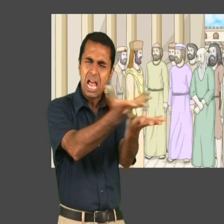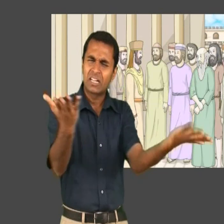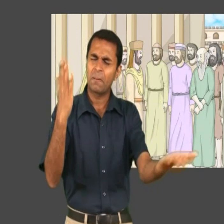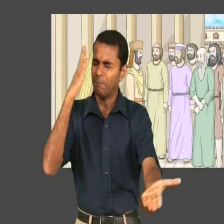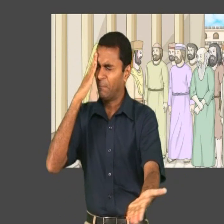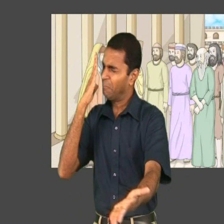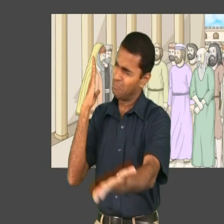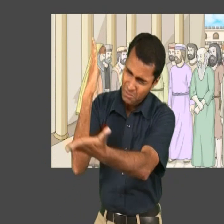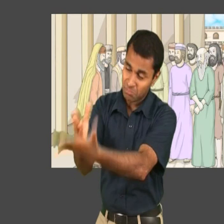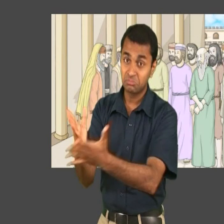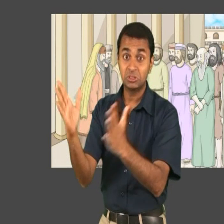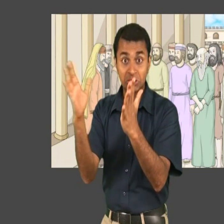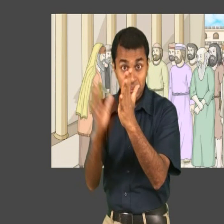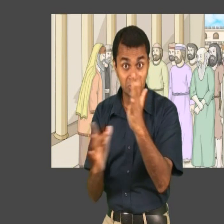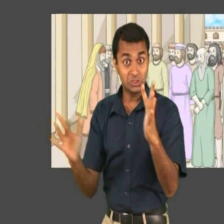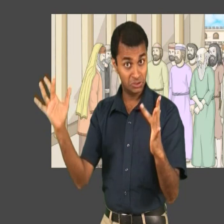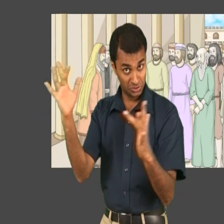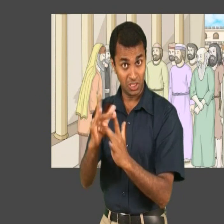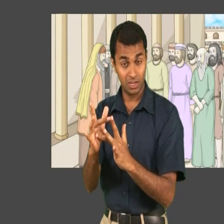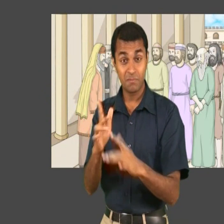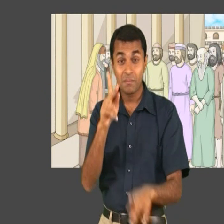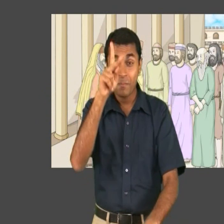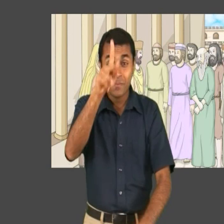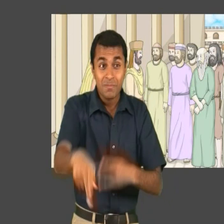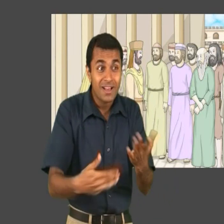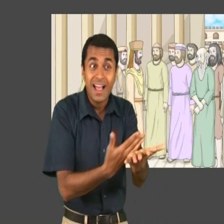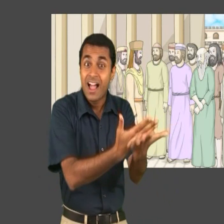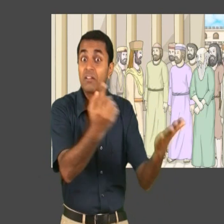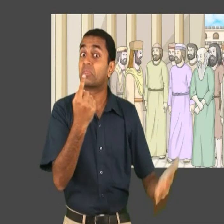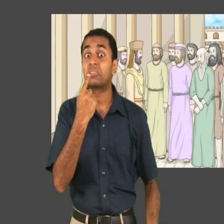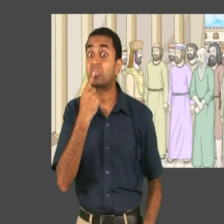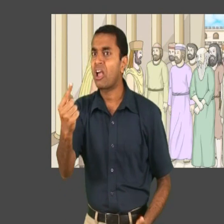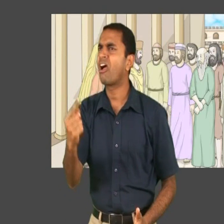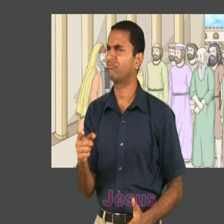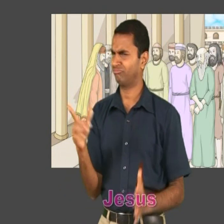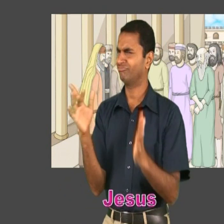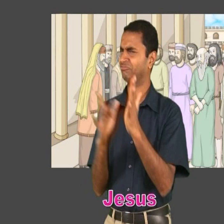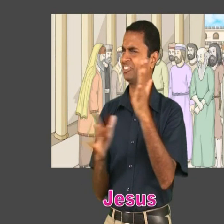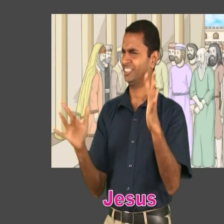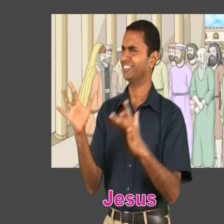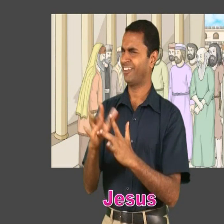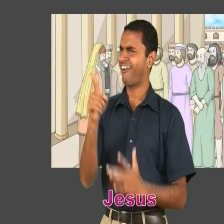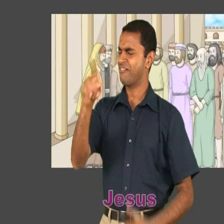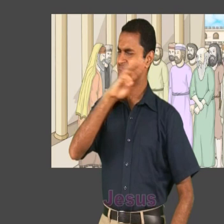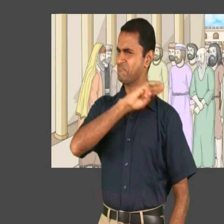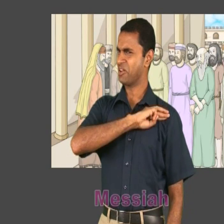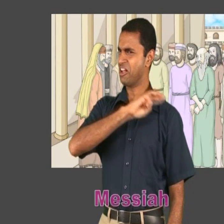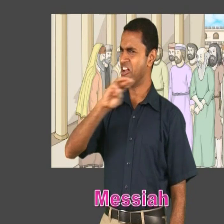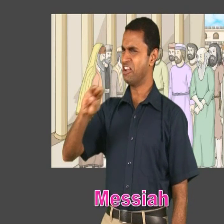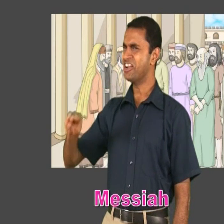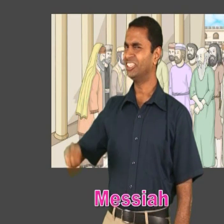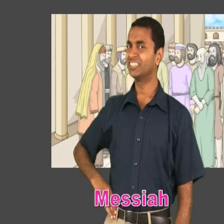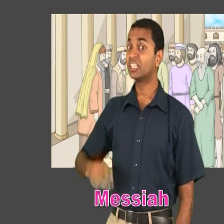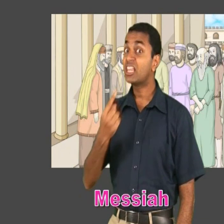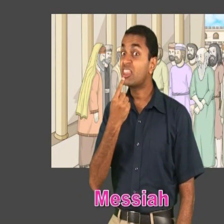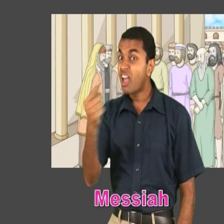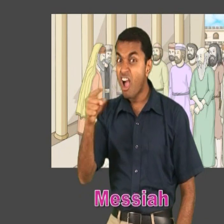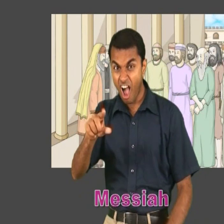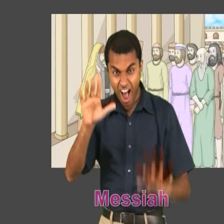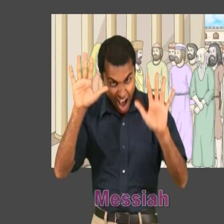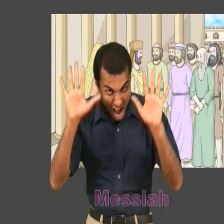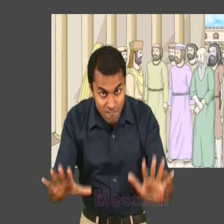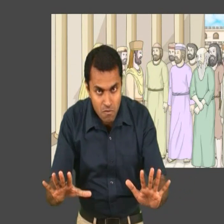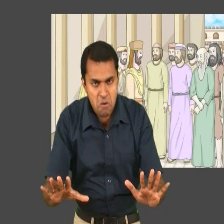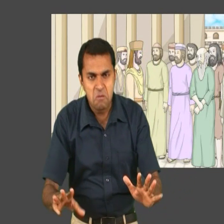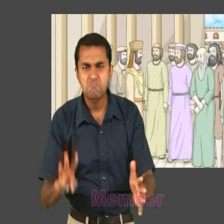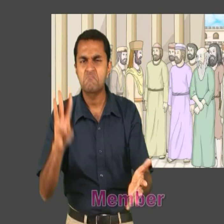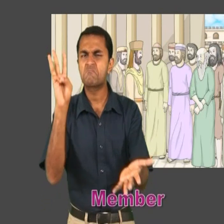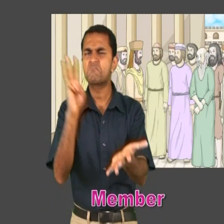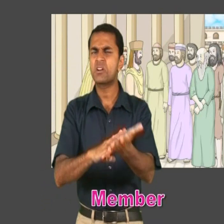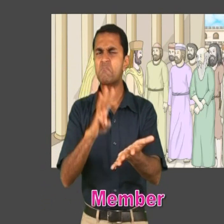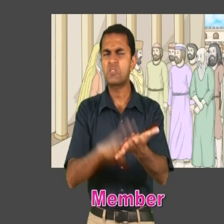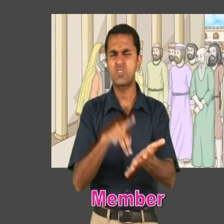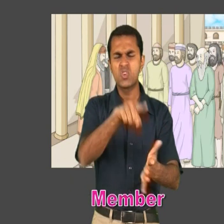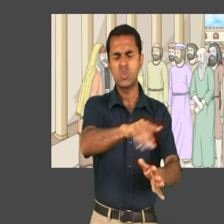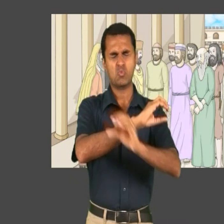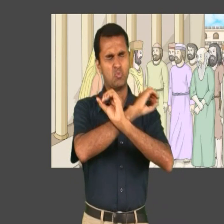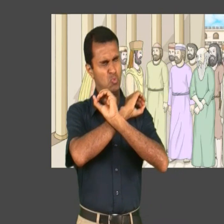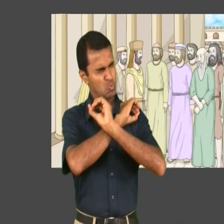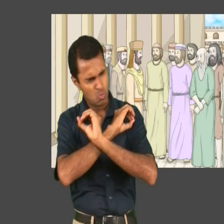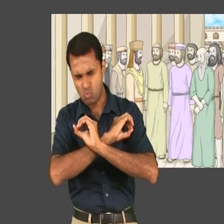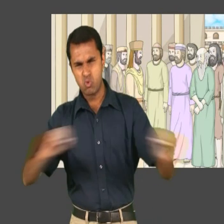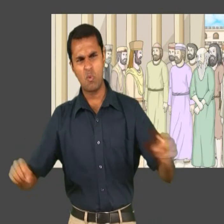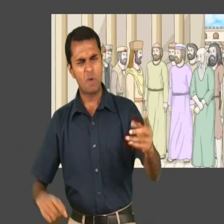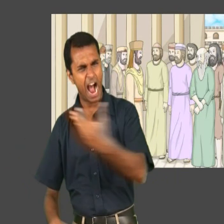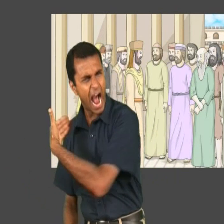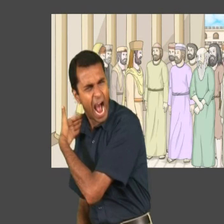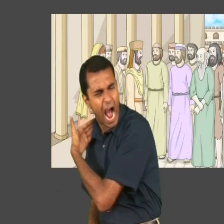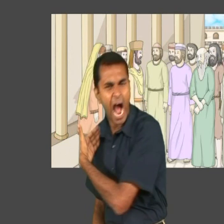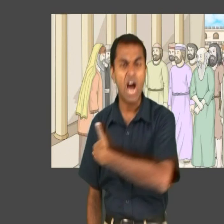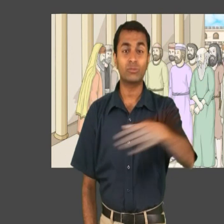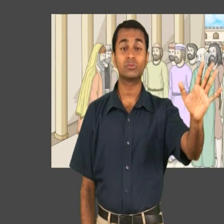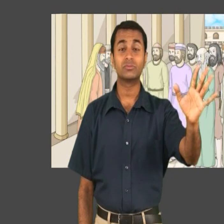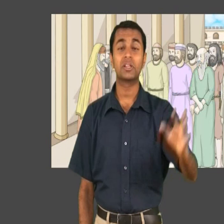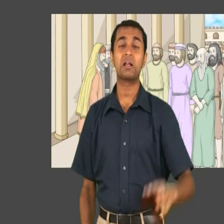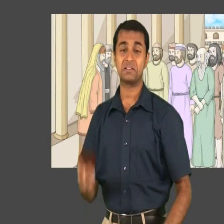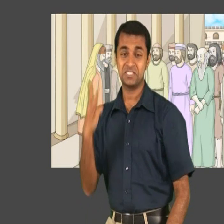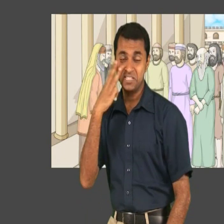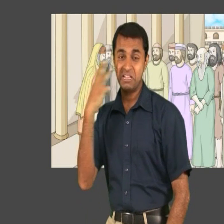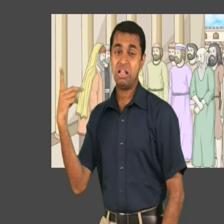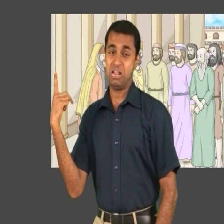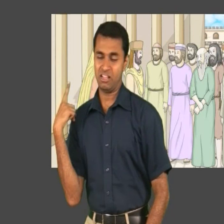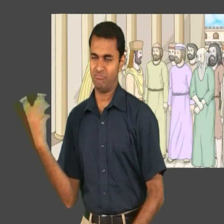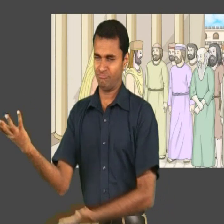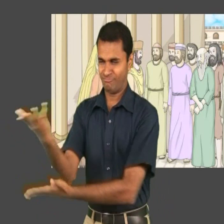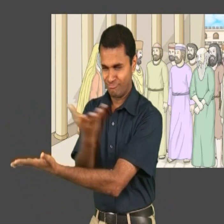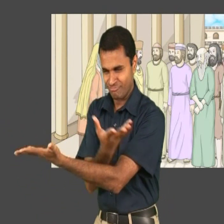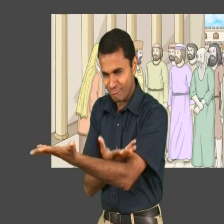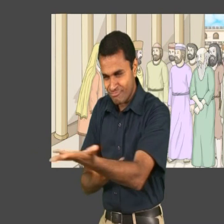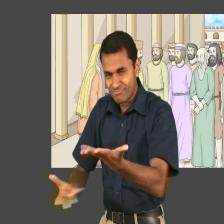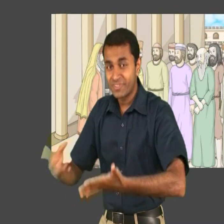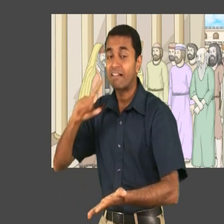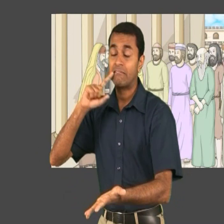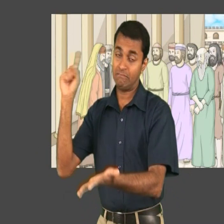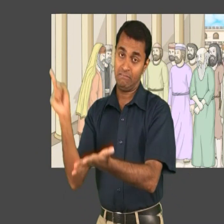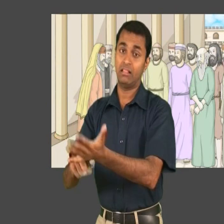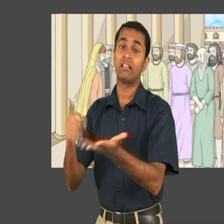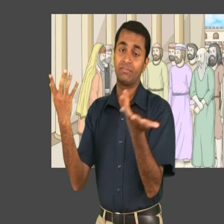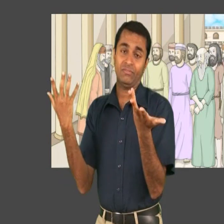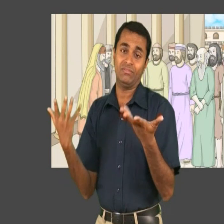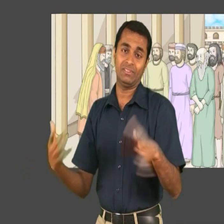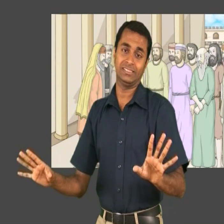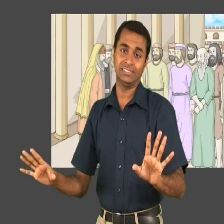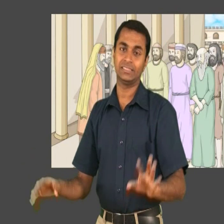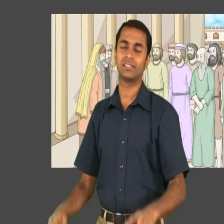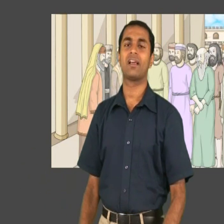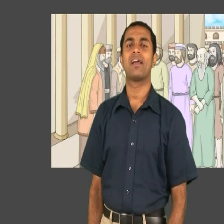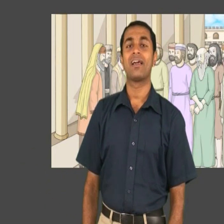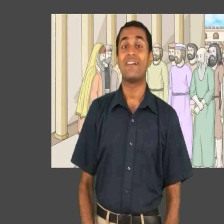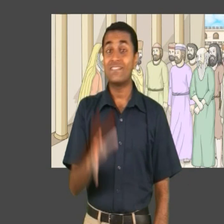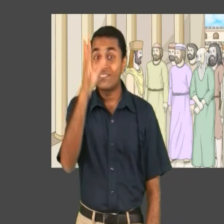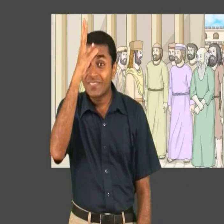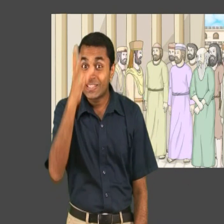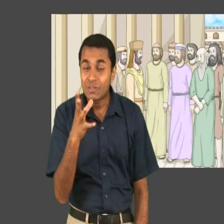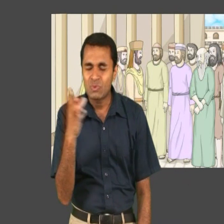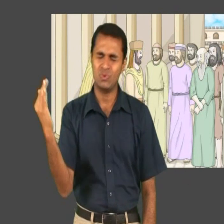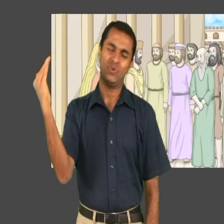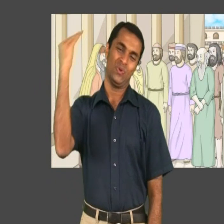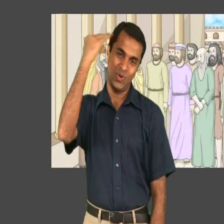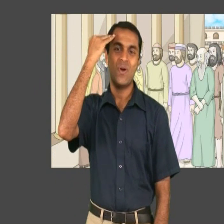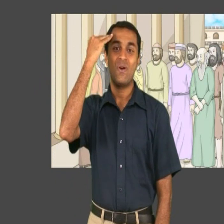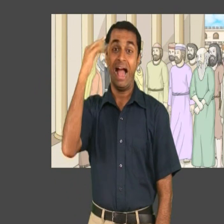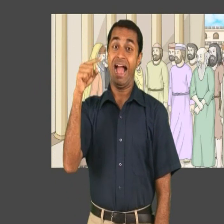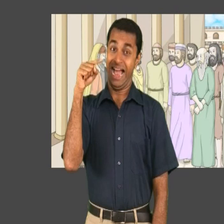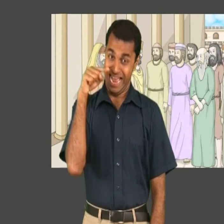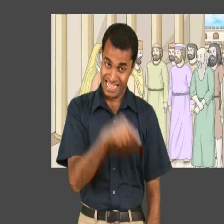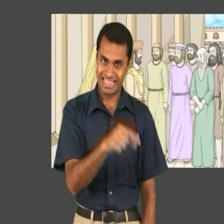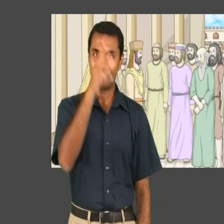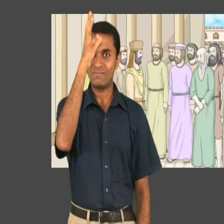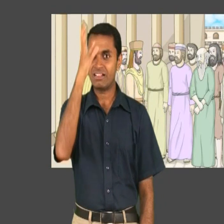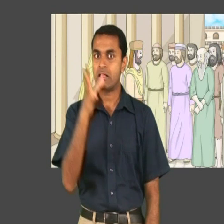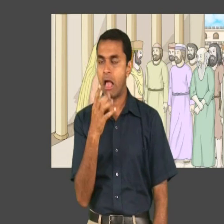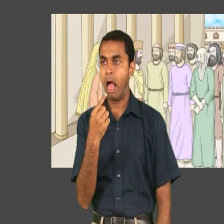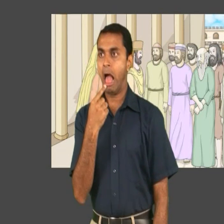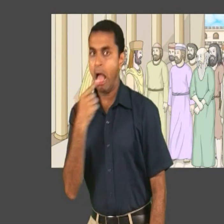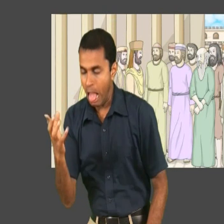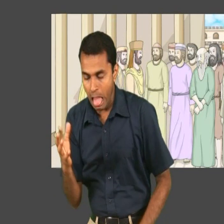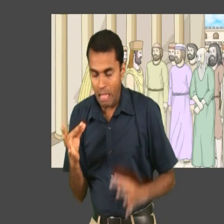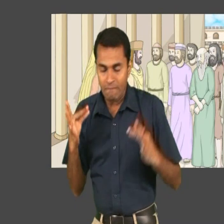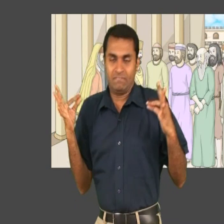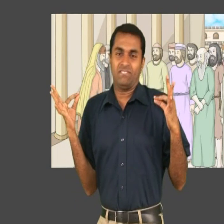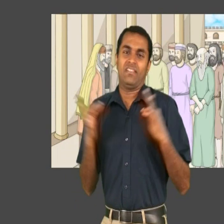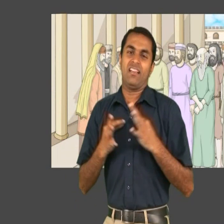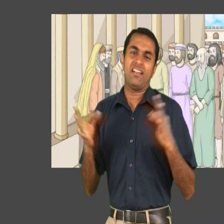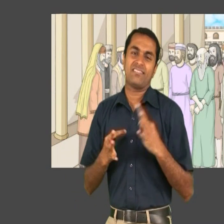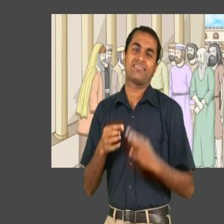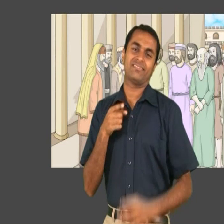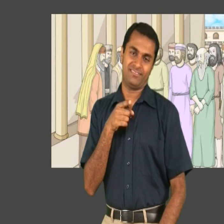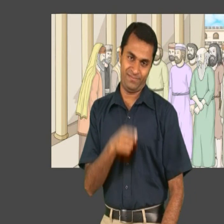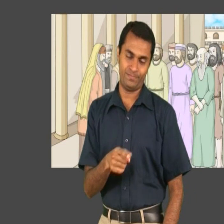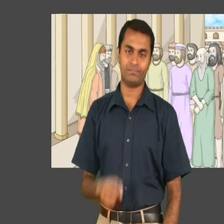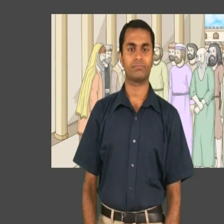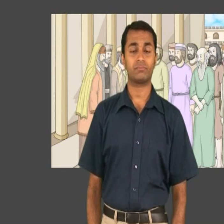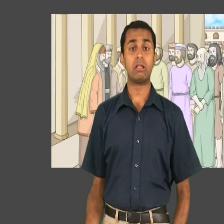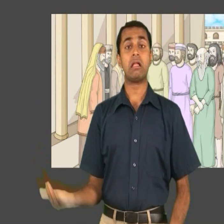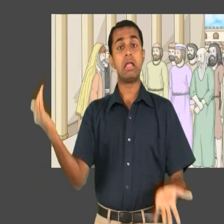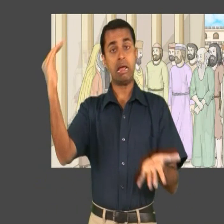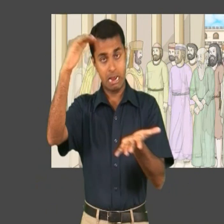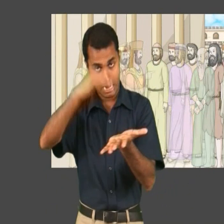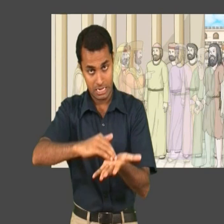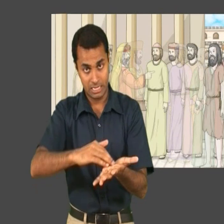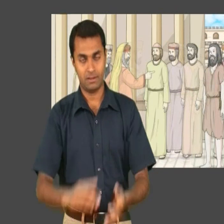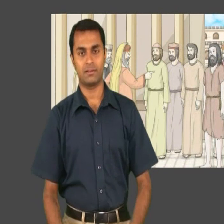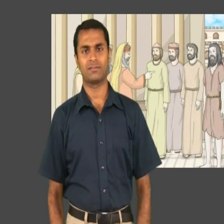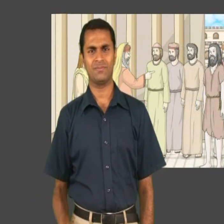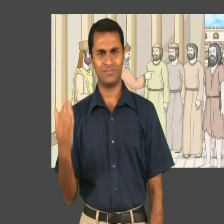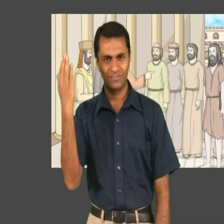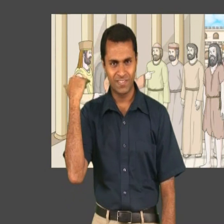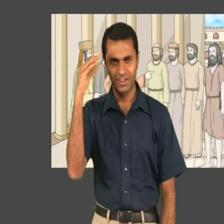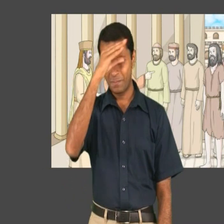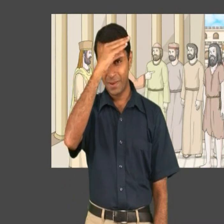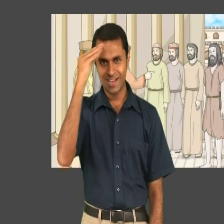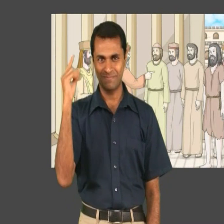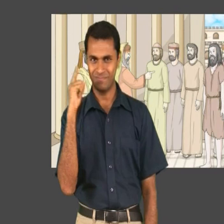For the Jews had already determined that anyone who confessed Jesus as the Christ would be put out of the synagogue. That was why his parents said, “He is old enough.